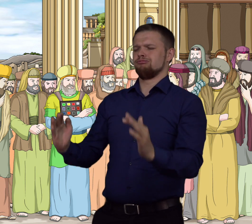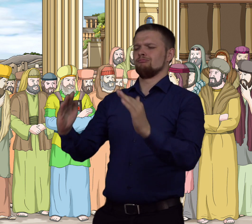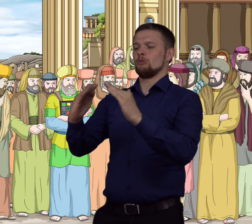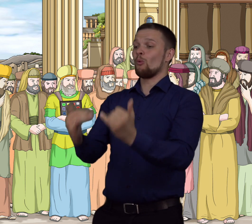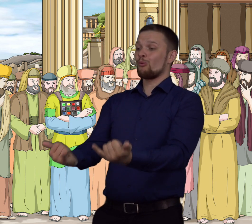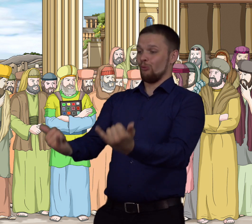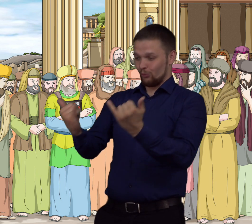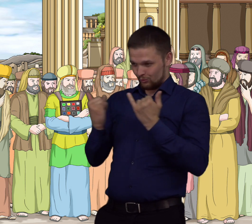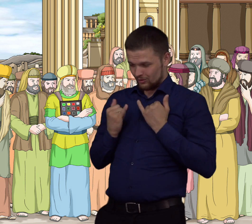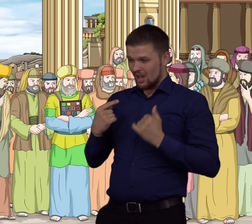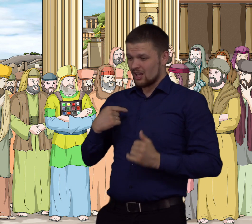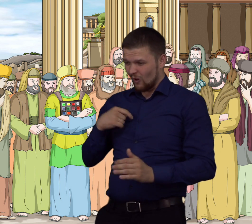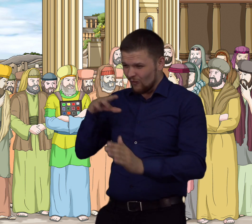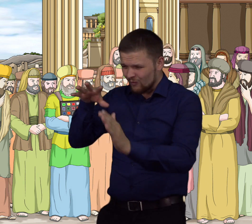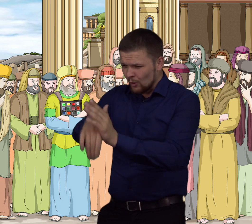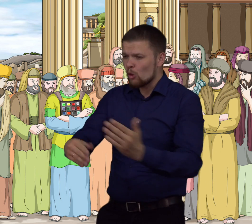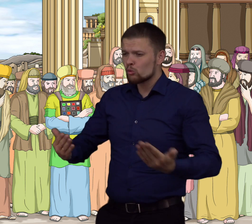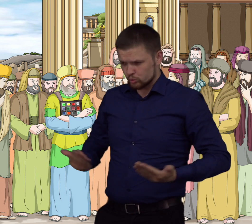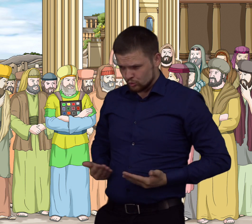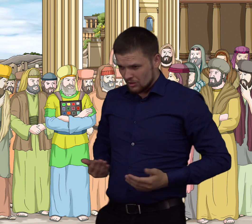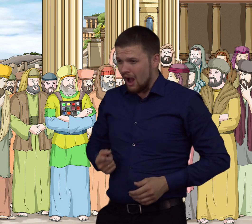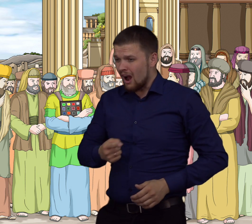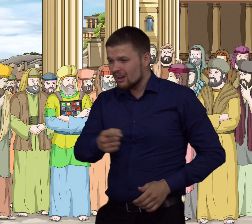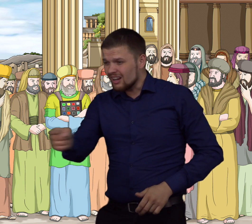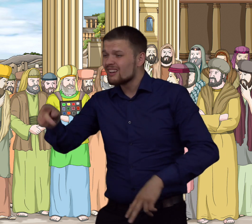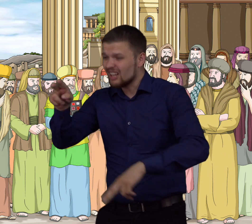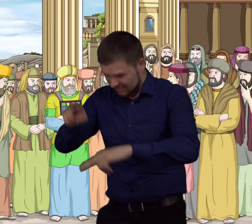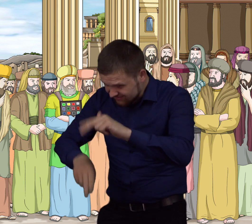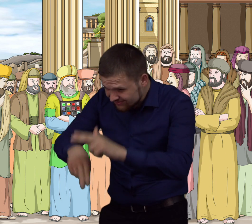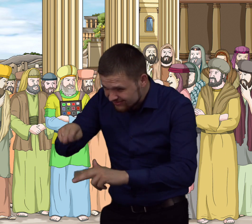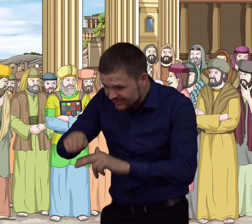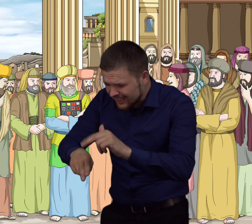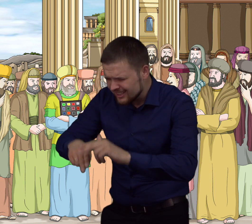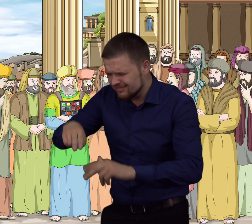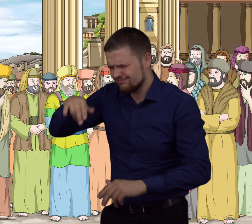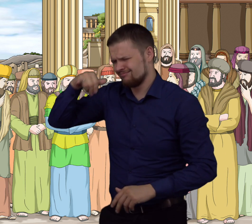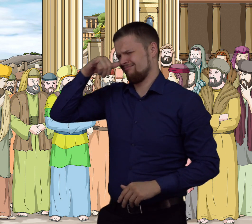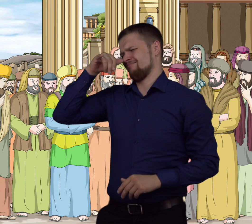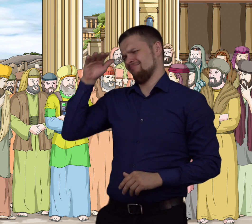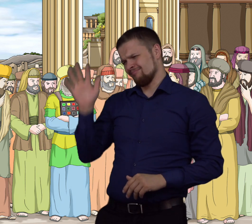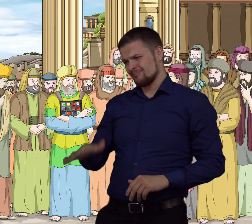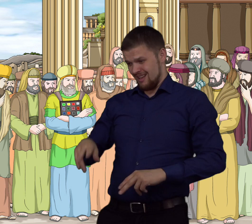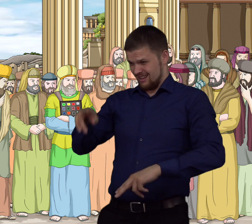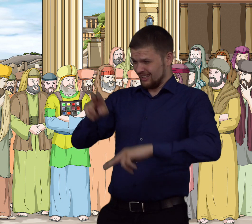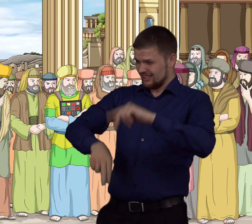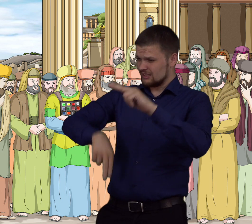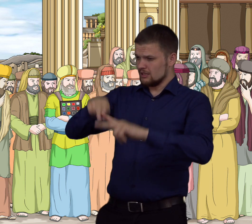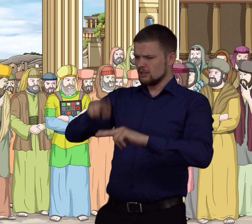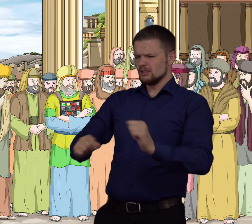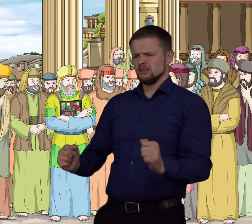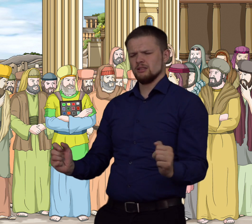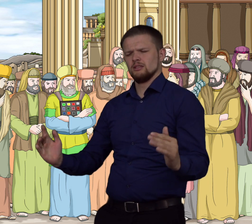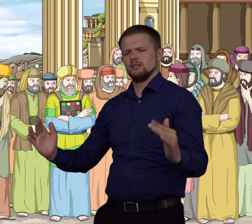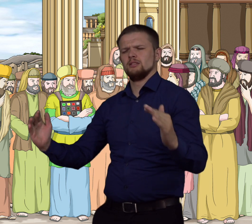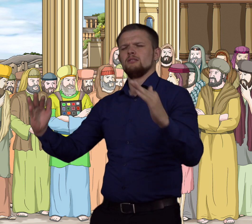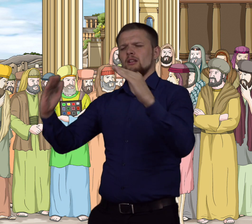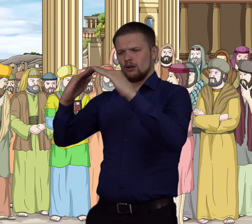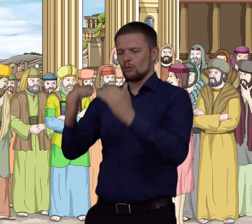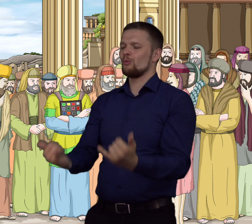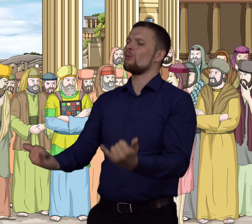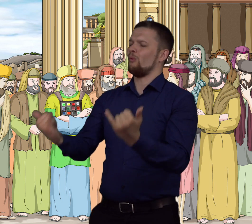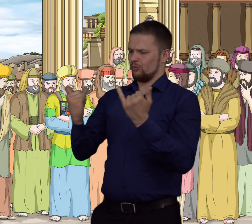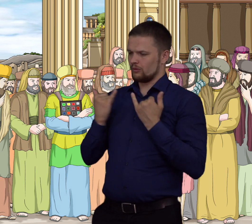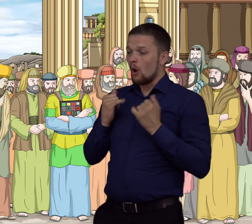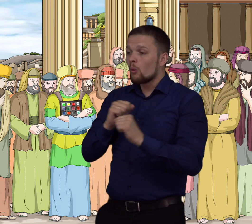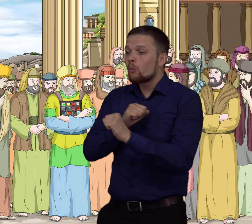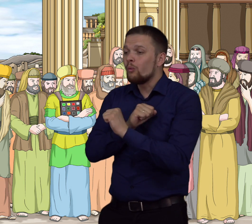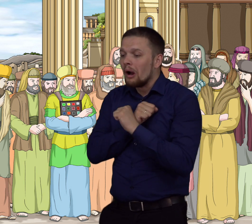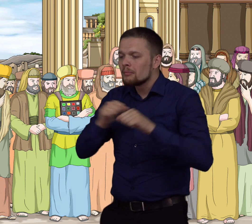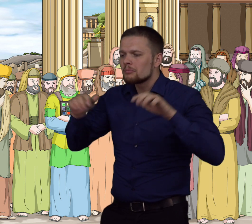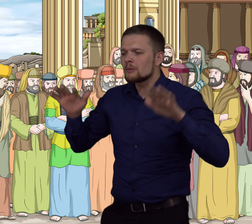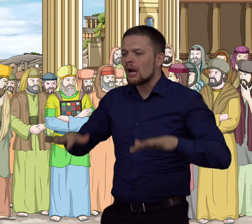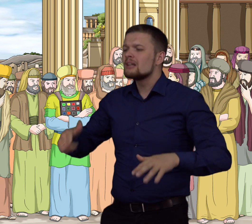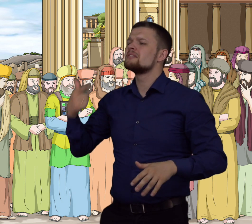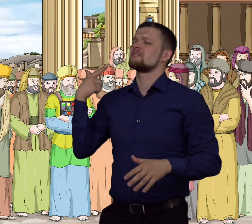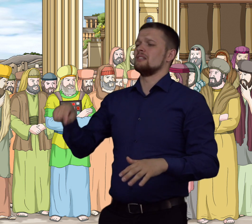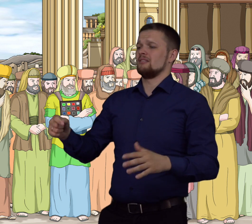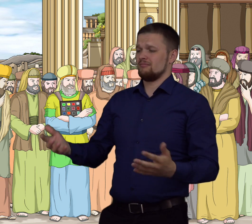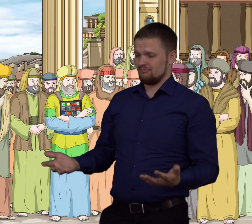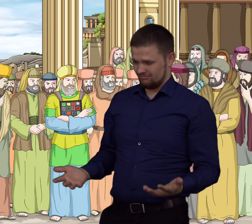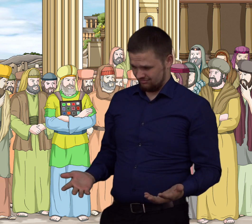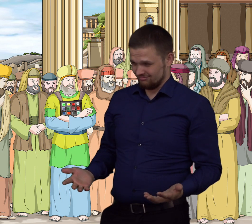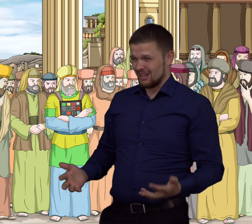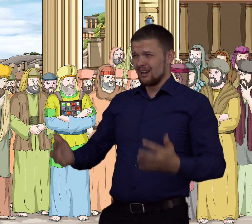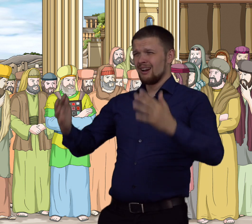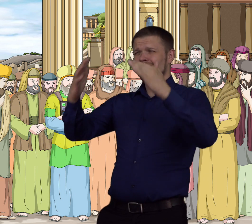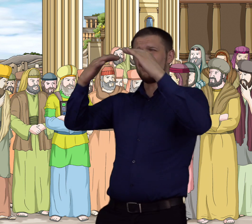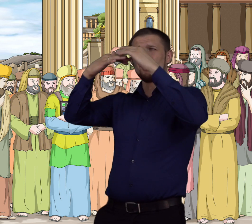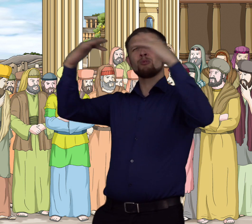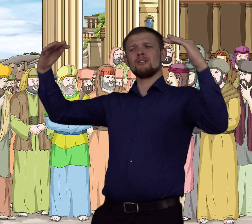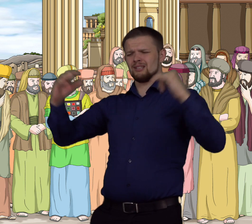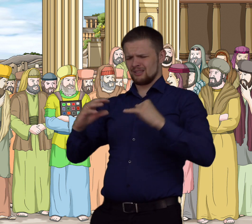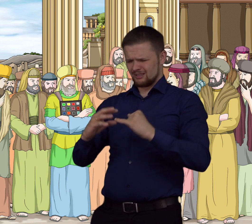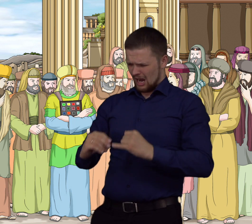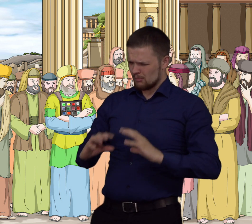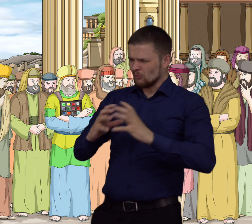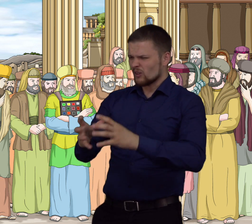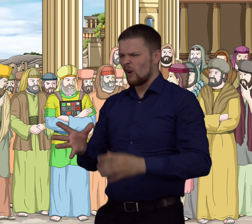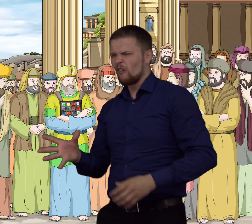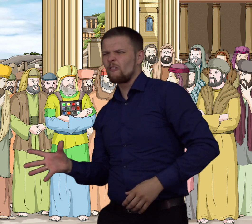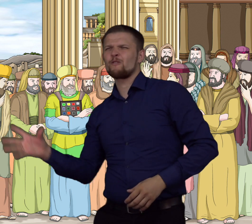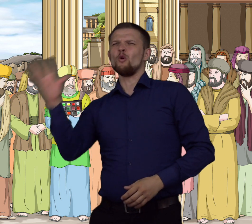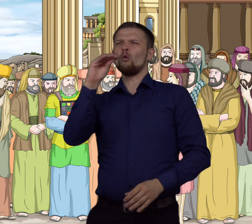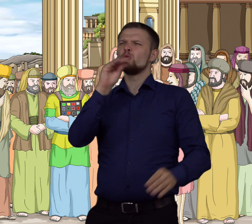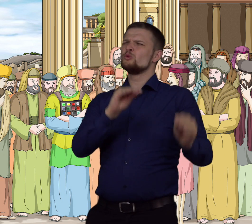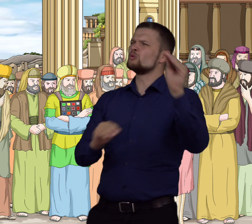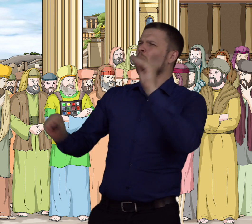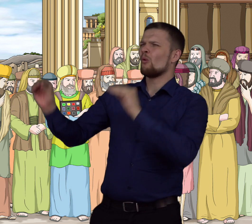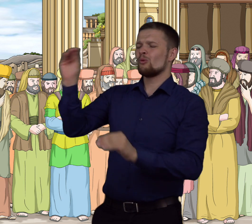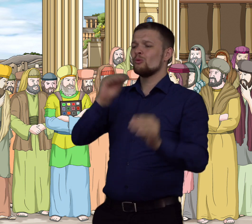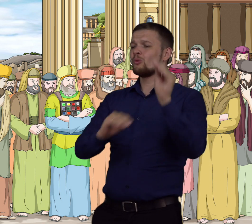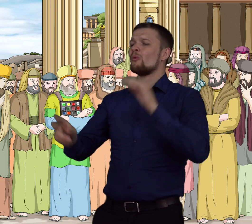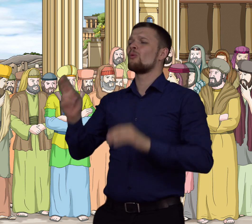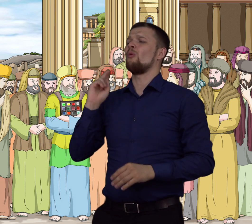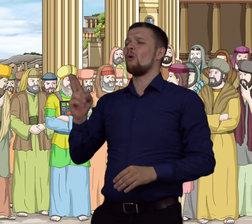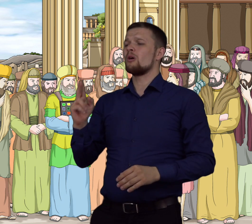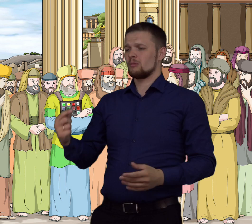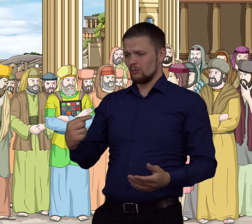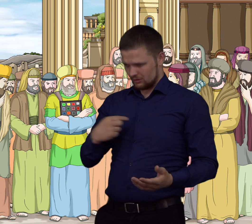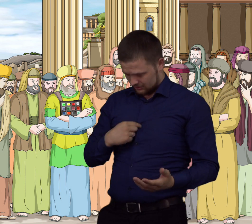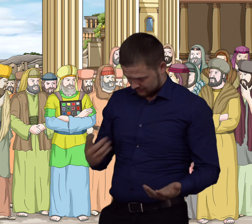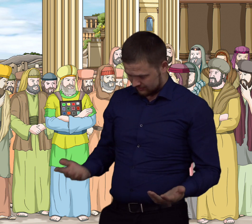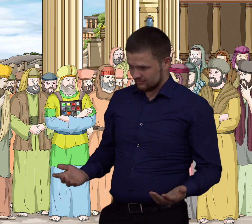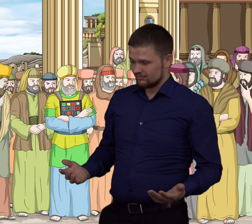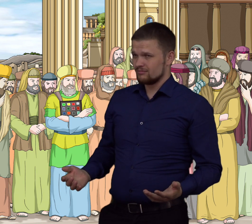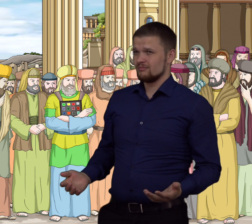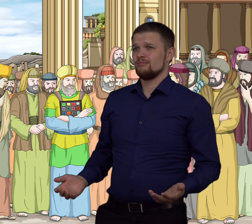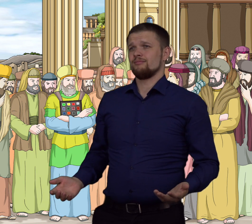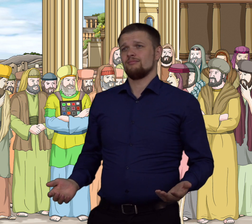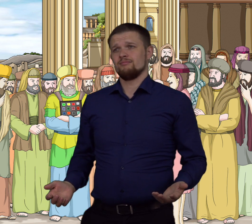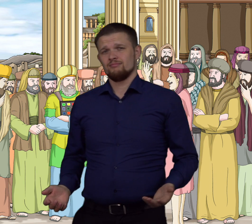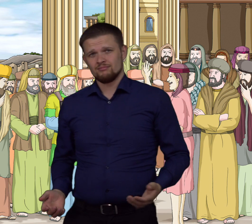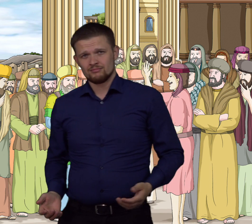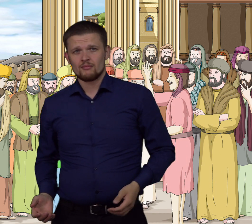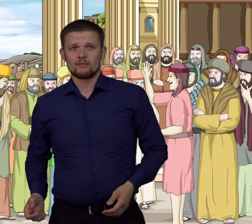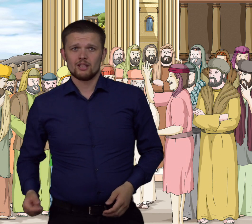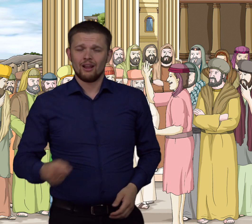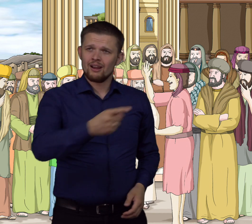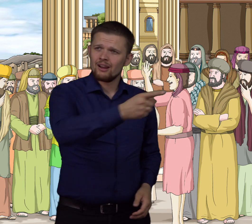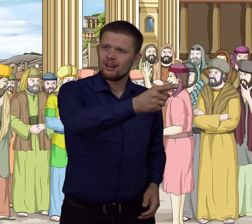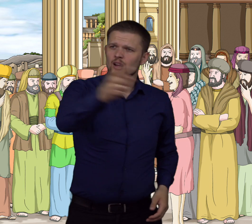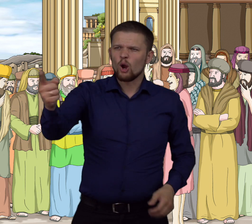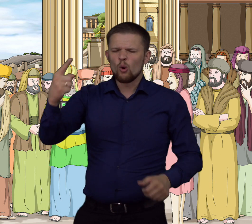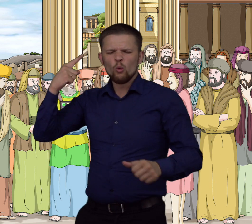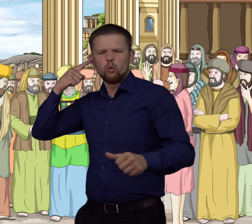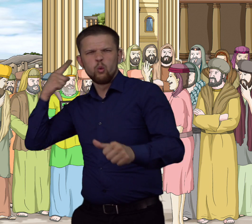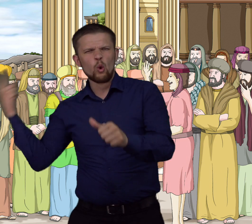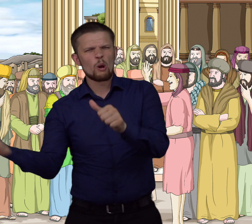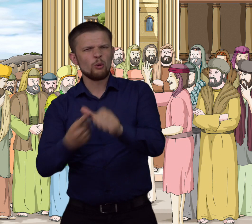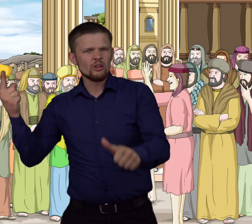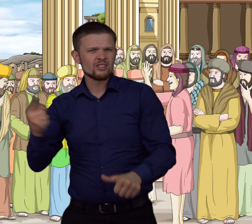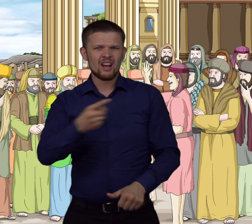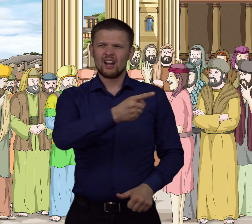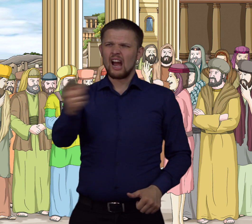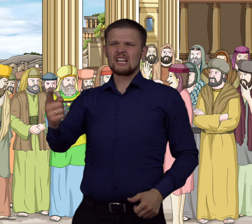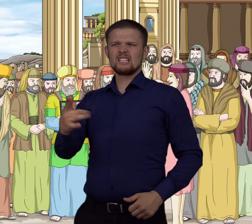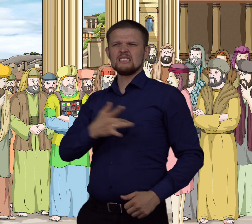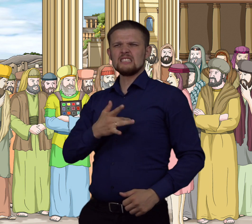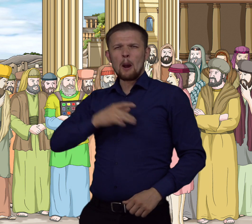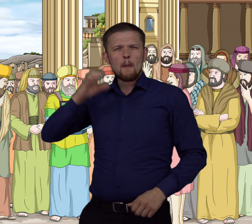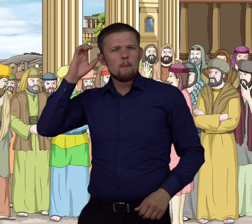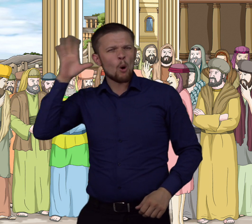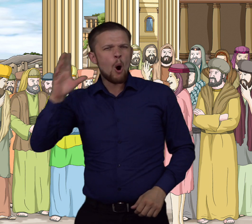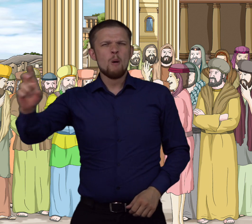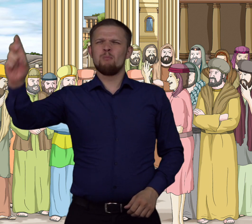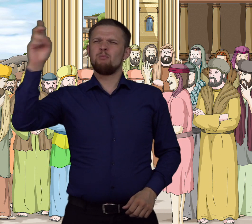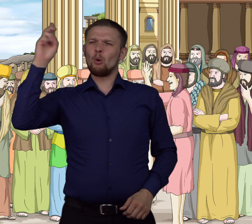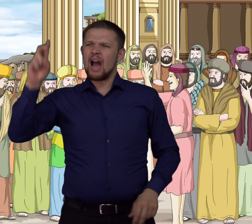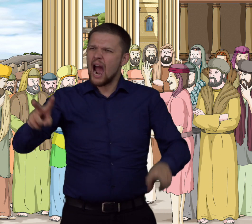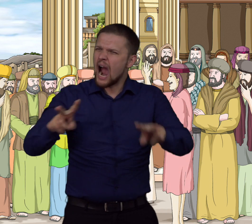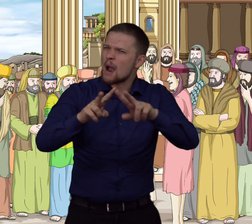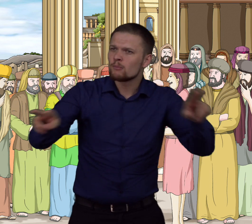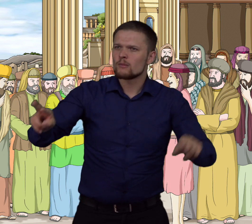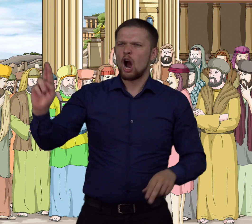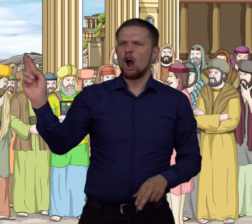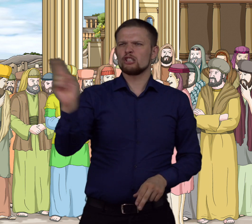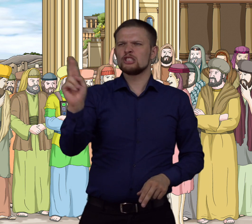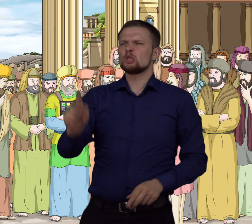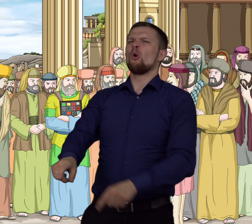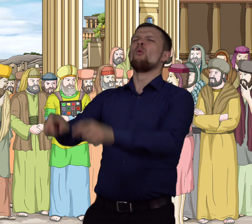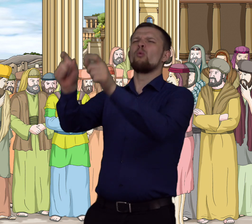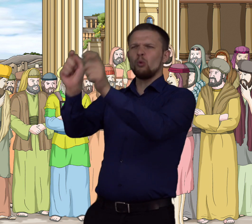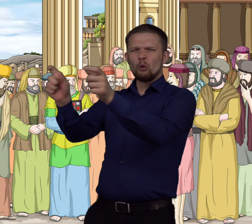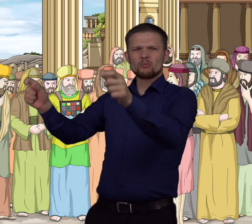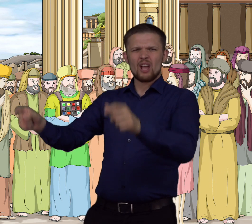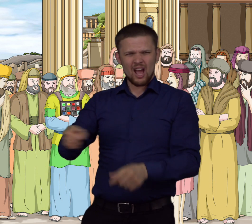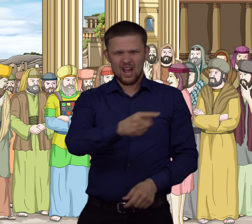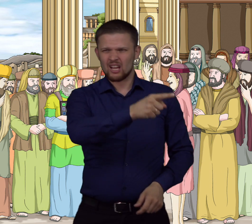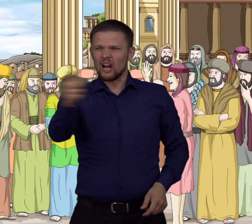Has not My hand made all these things?’ You stiff-necked people with uncircumcised hearts and ears!